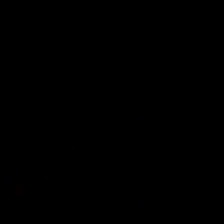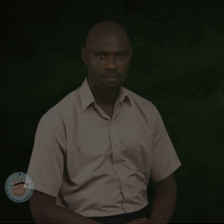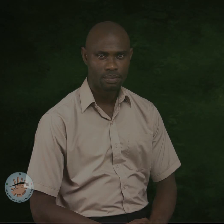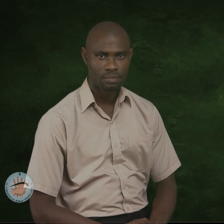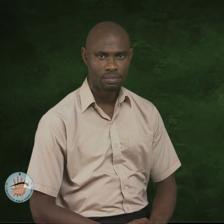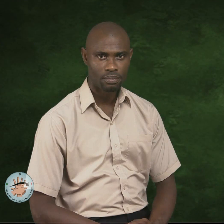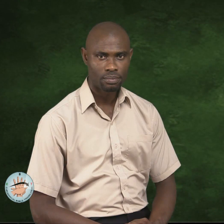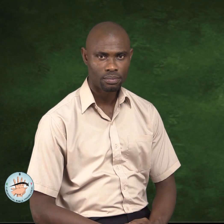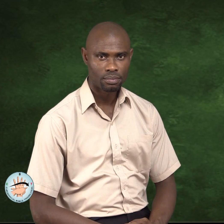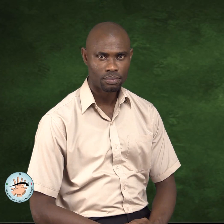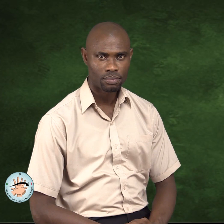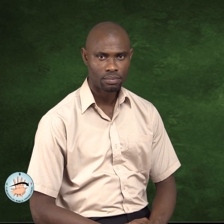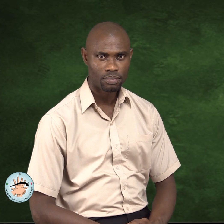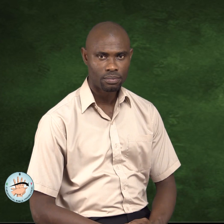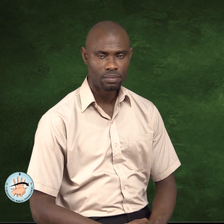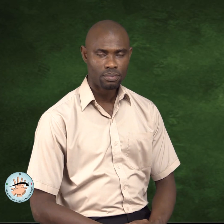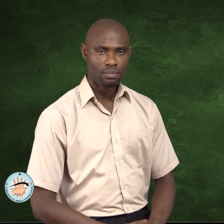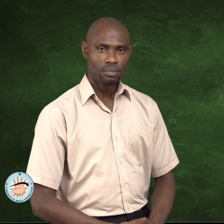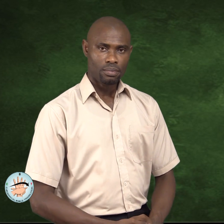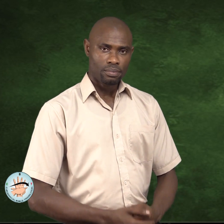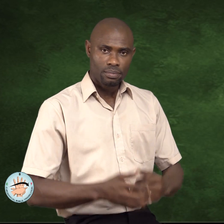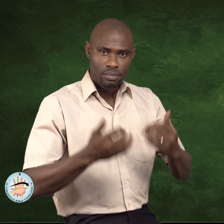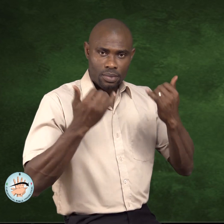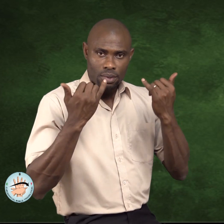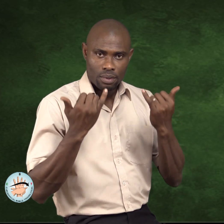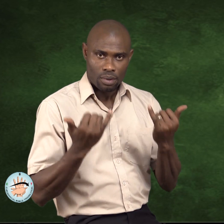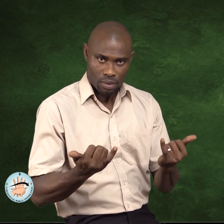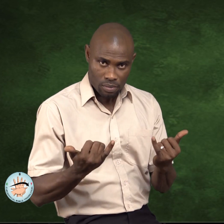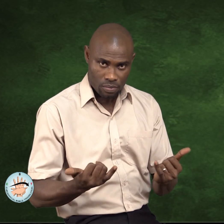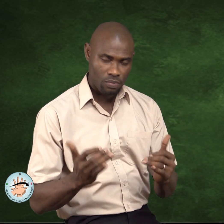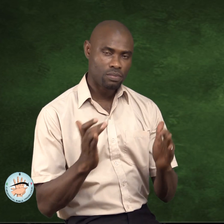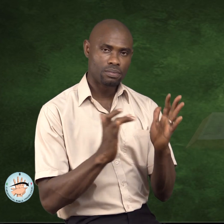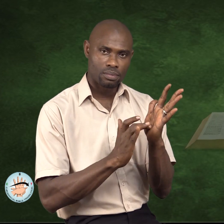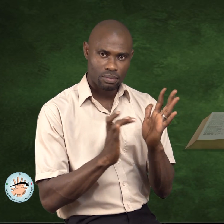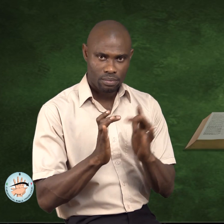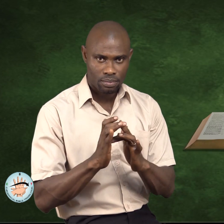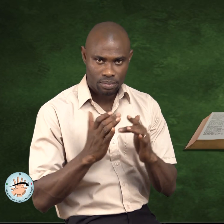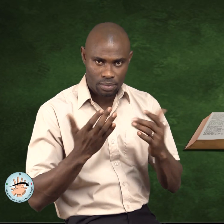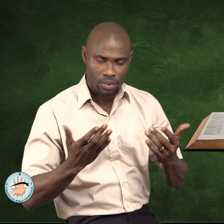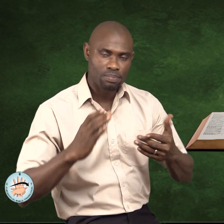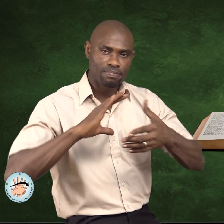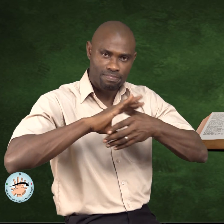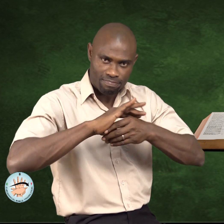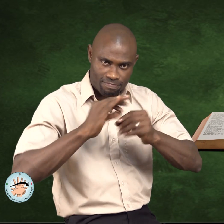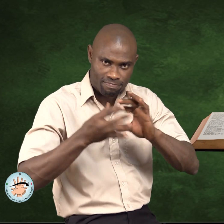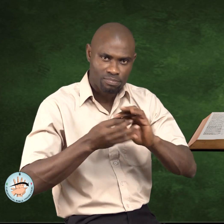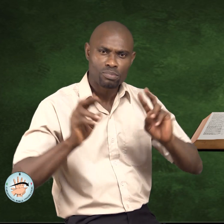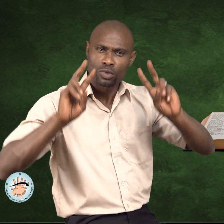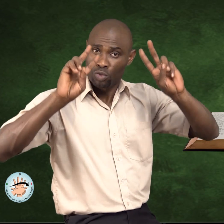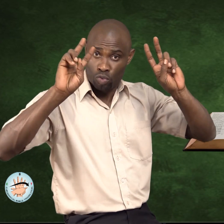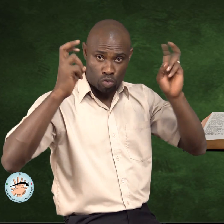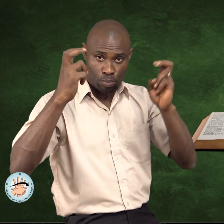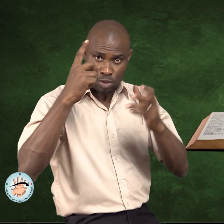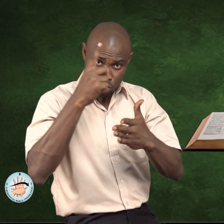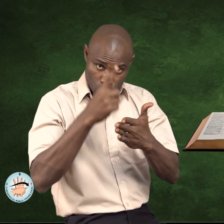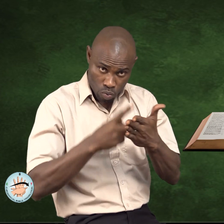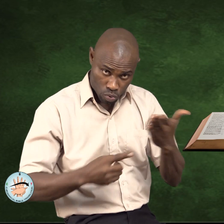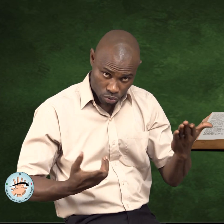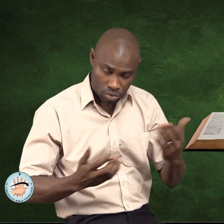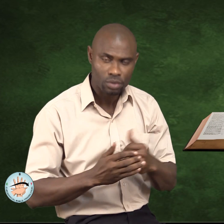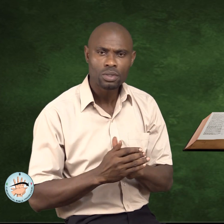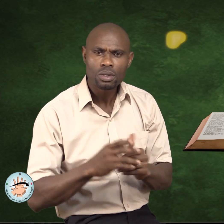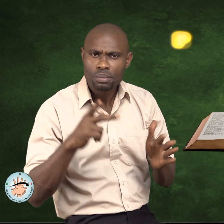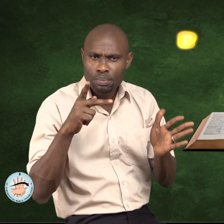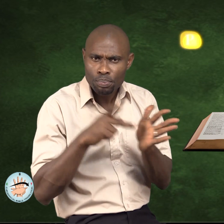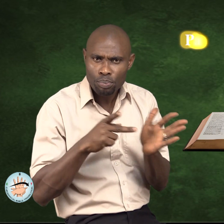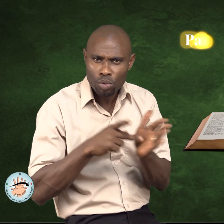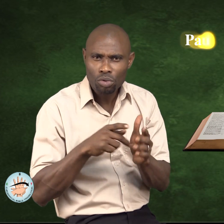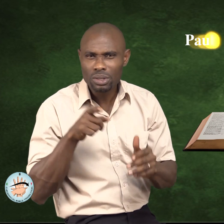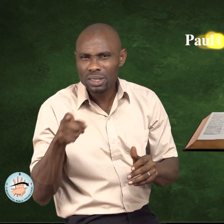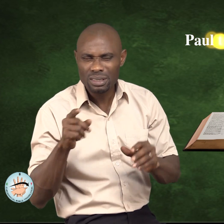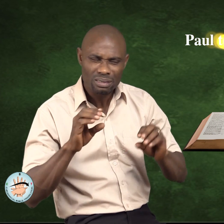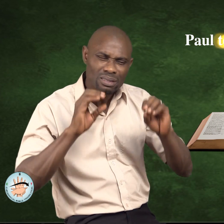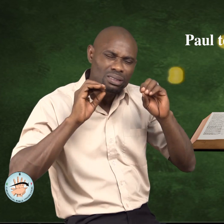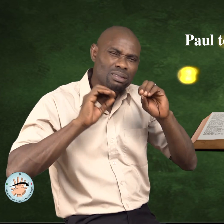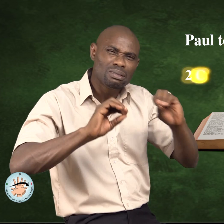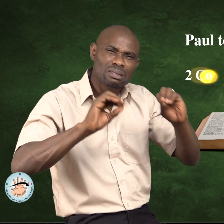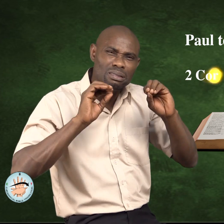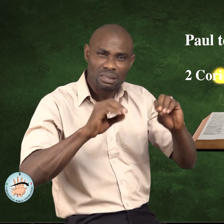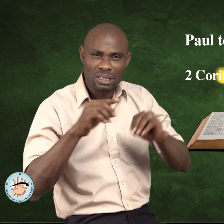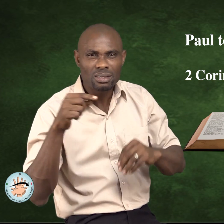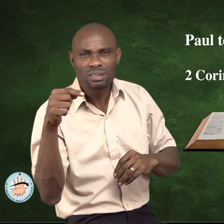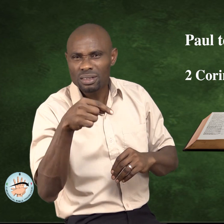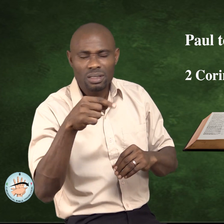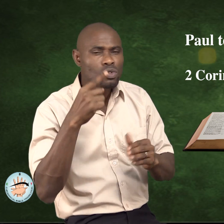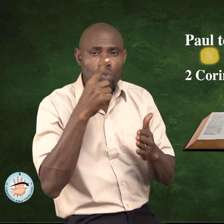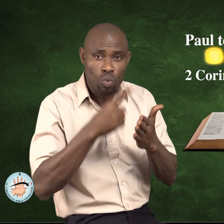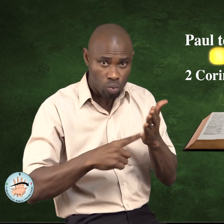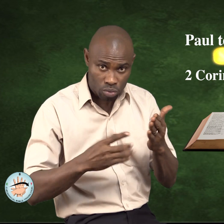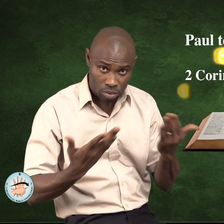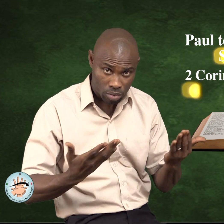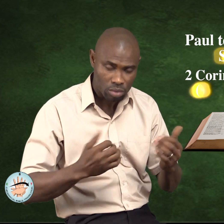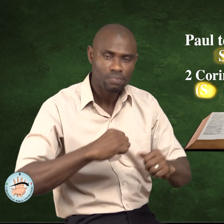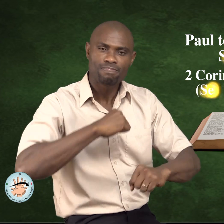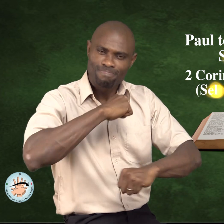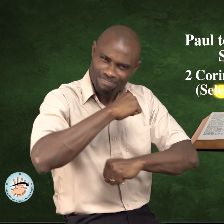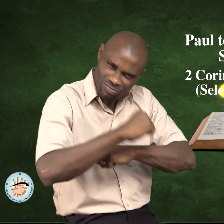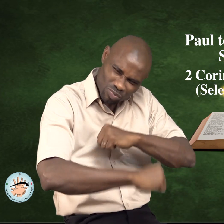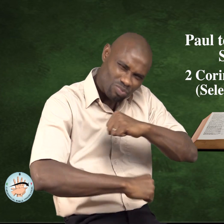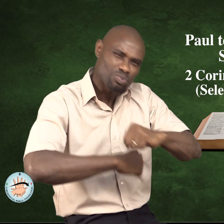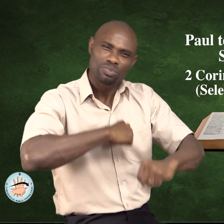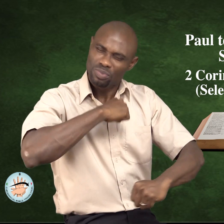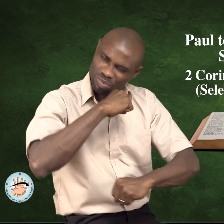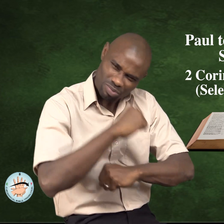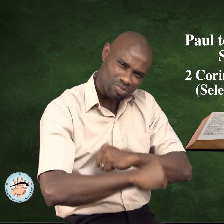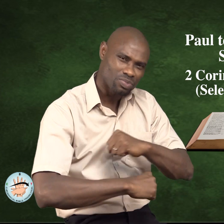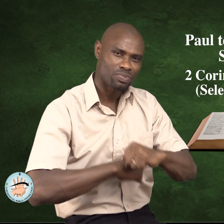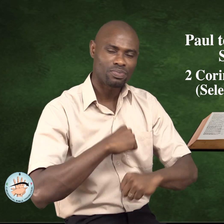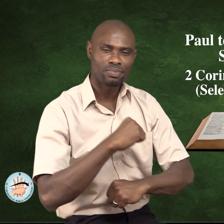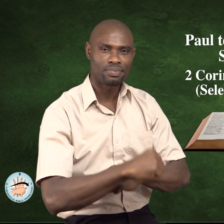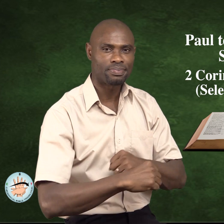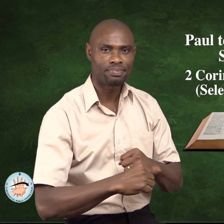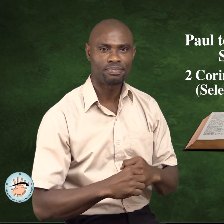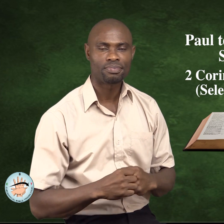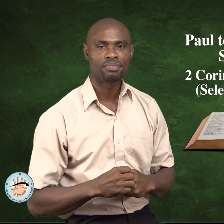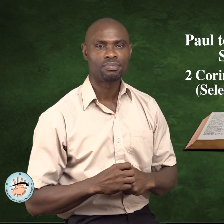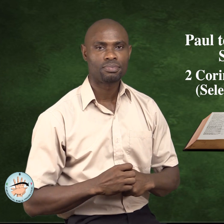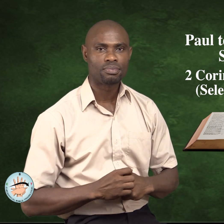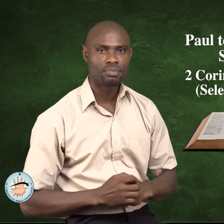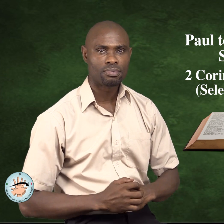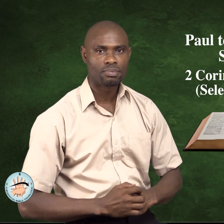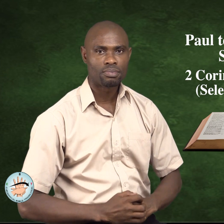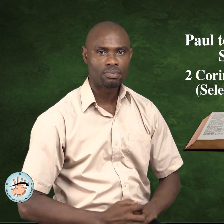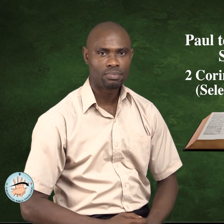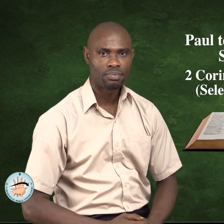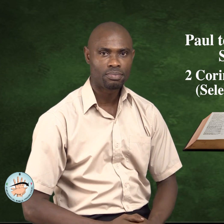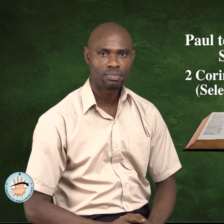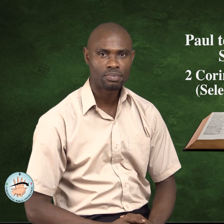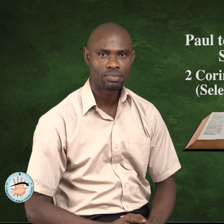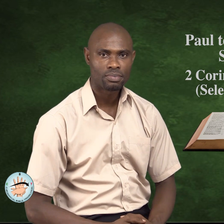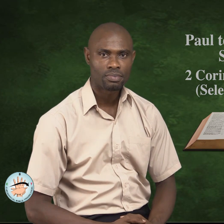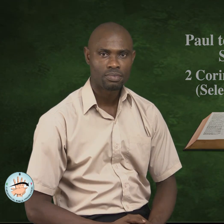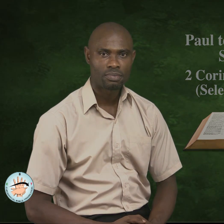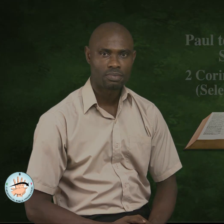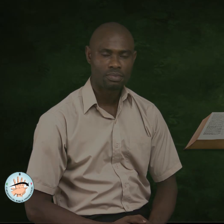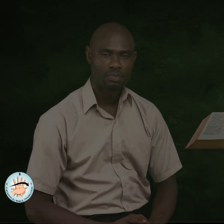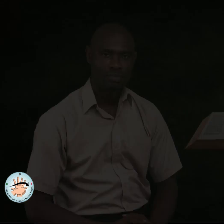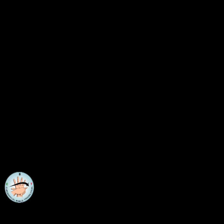Paul teaches about suffering